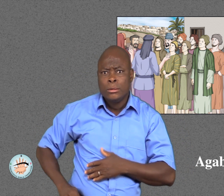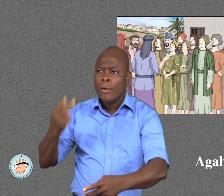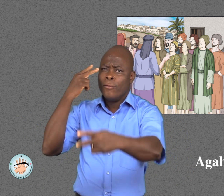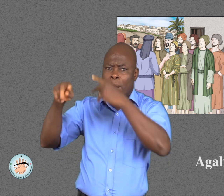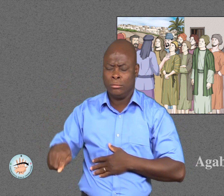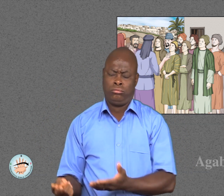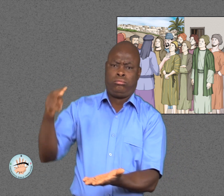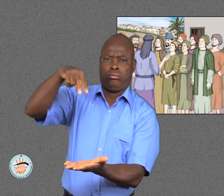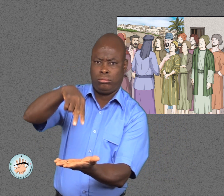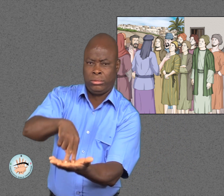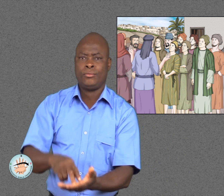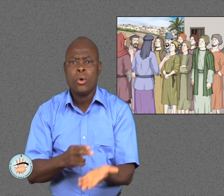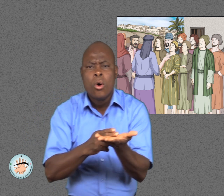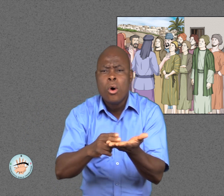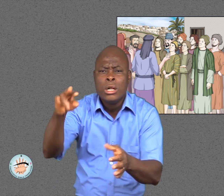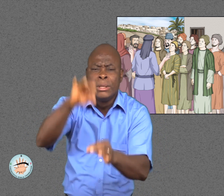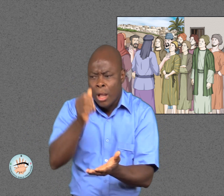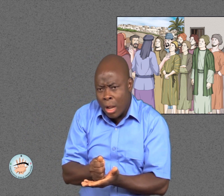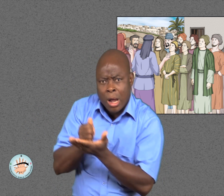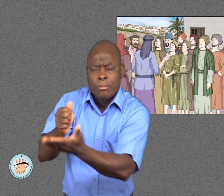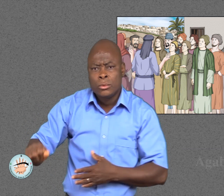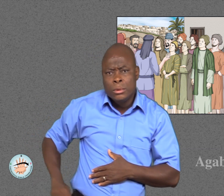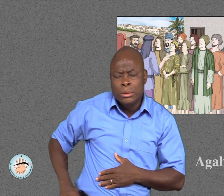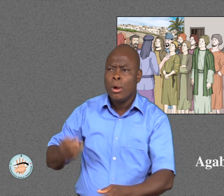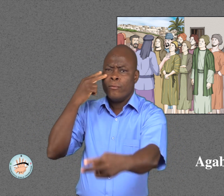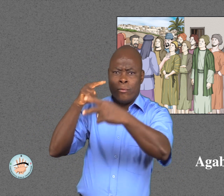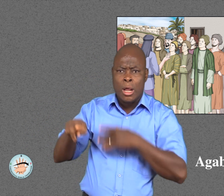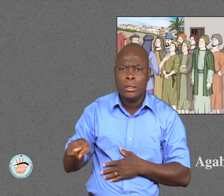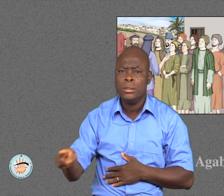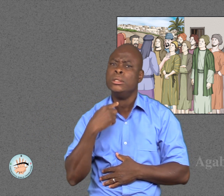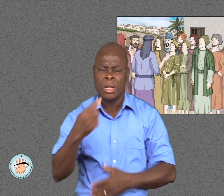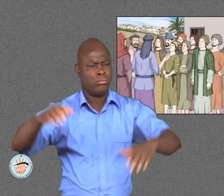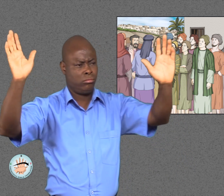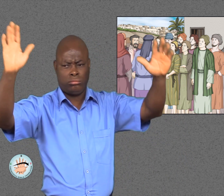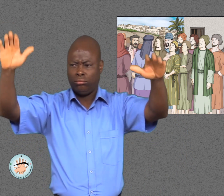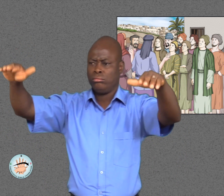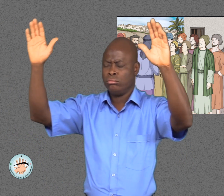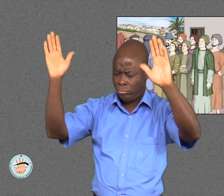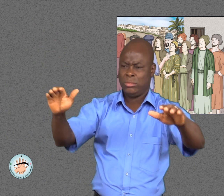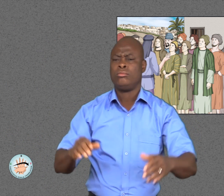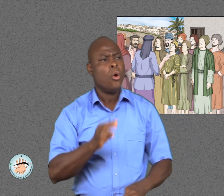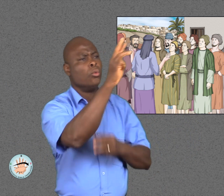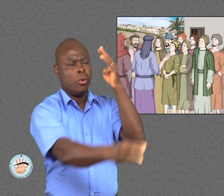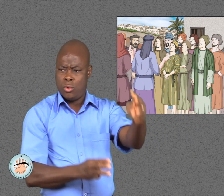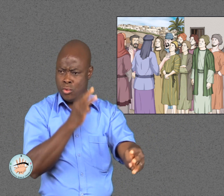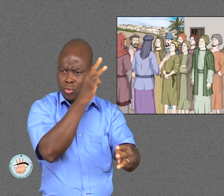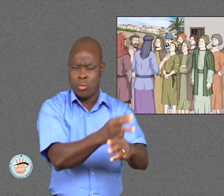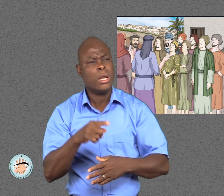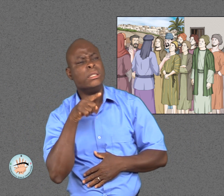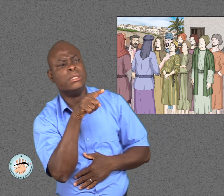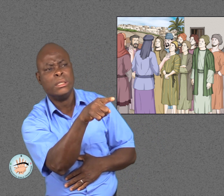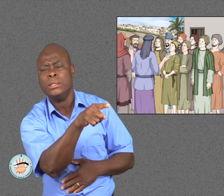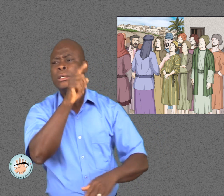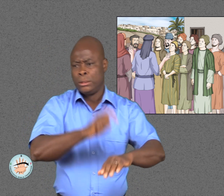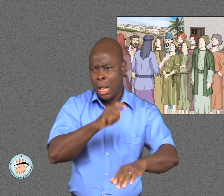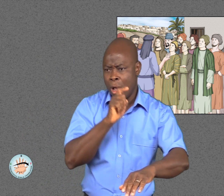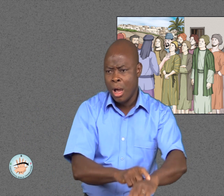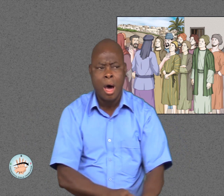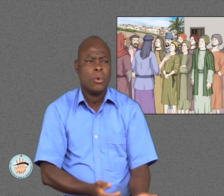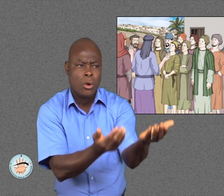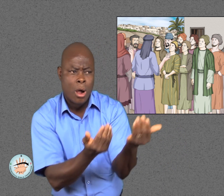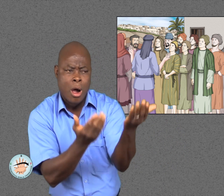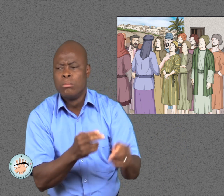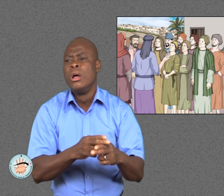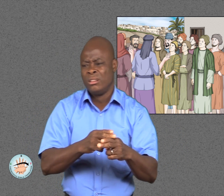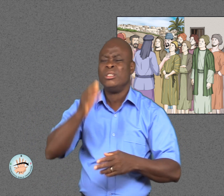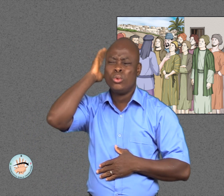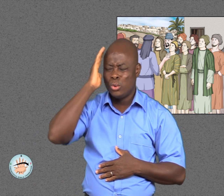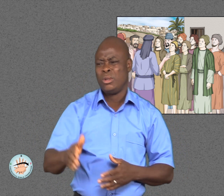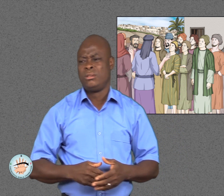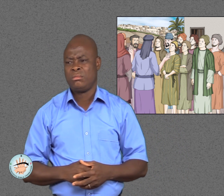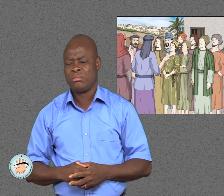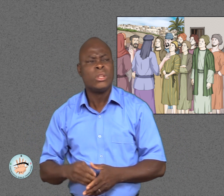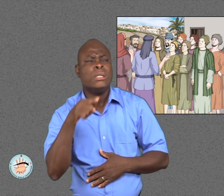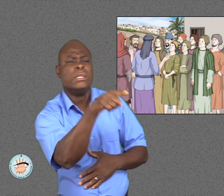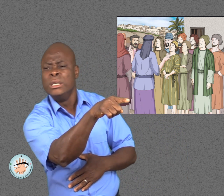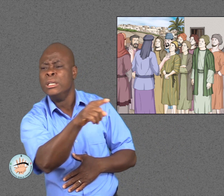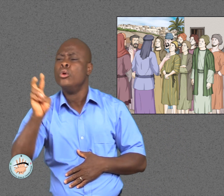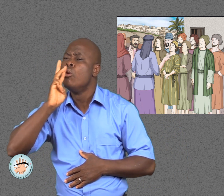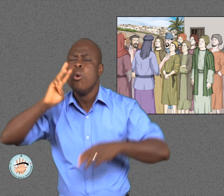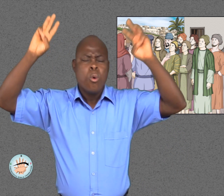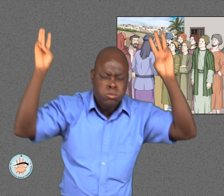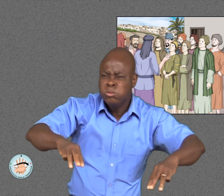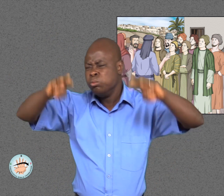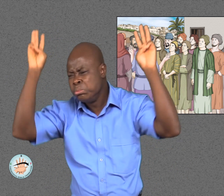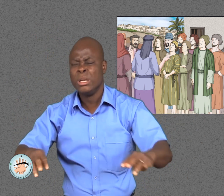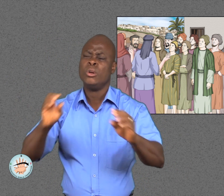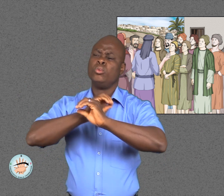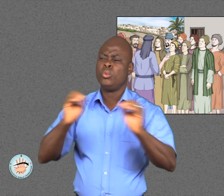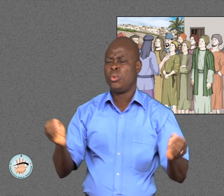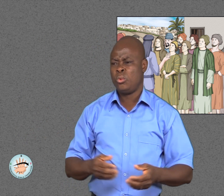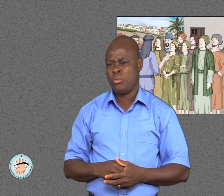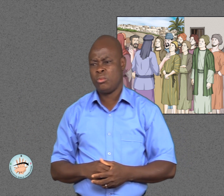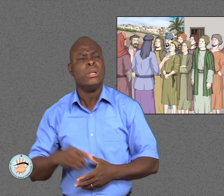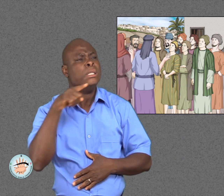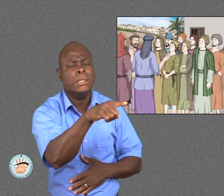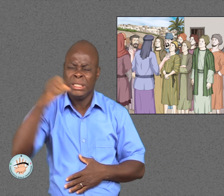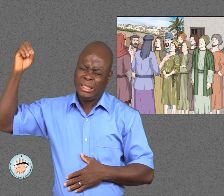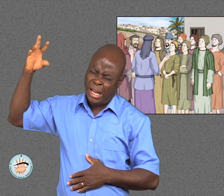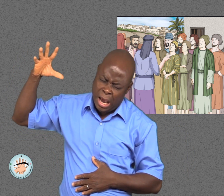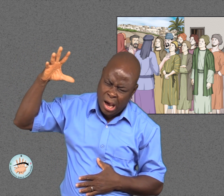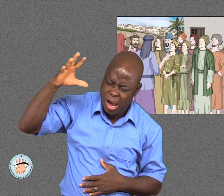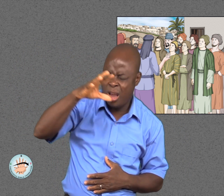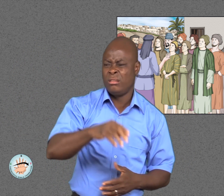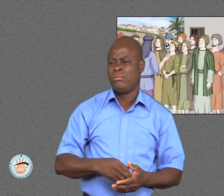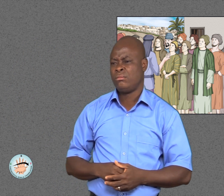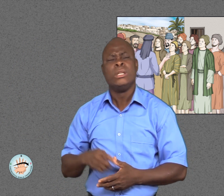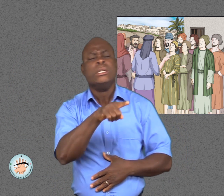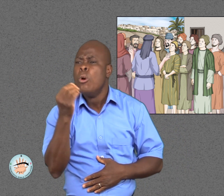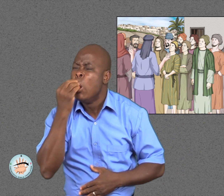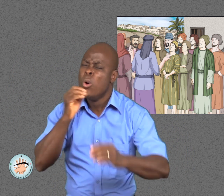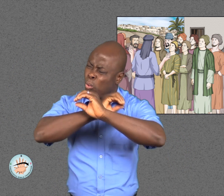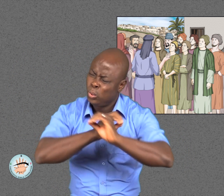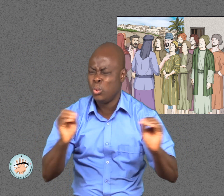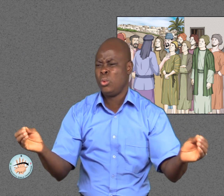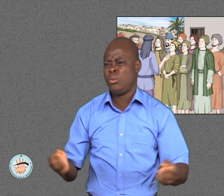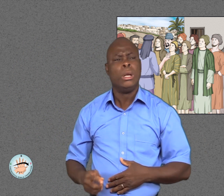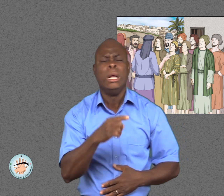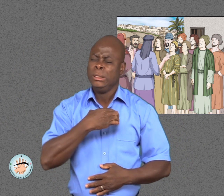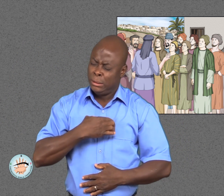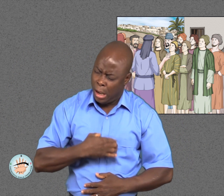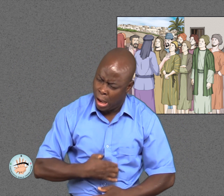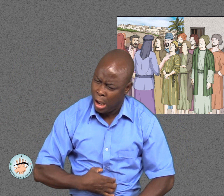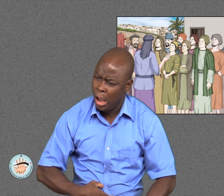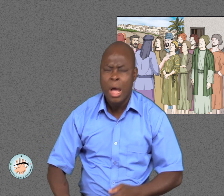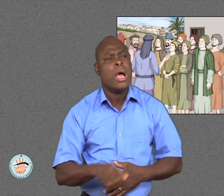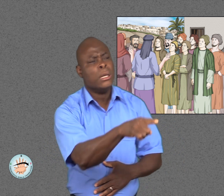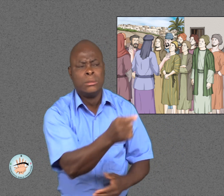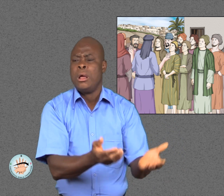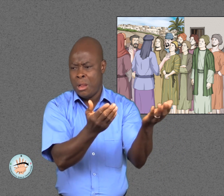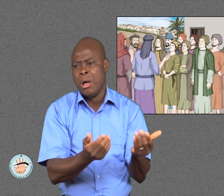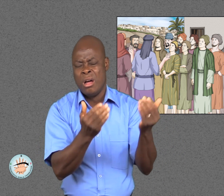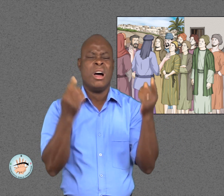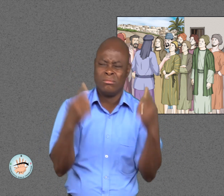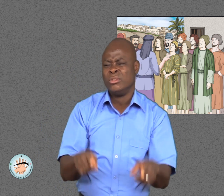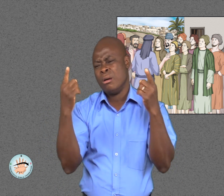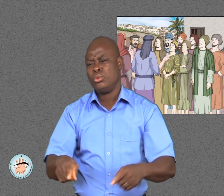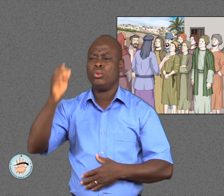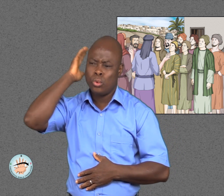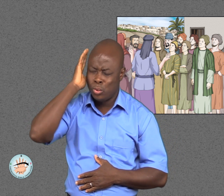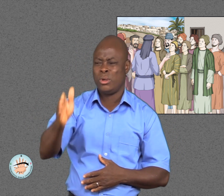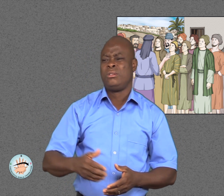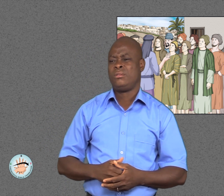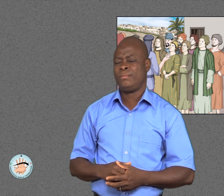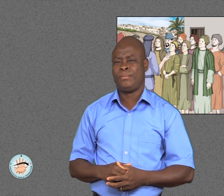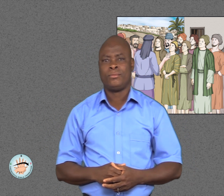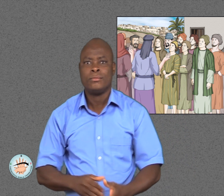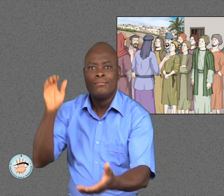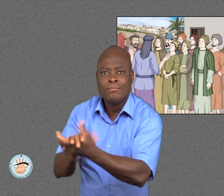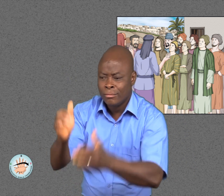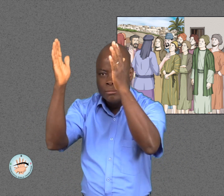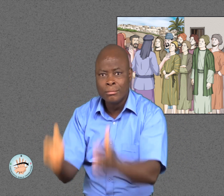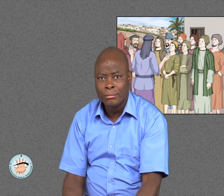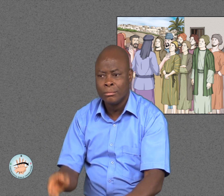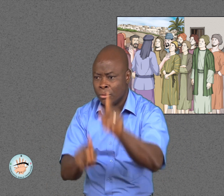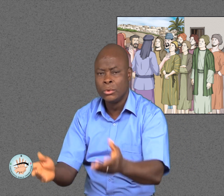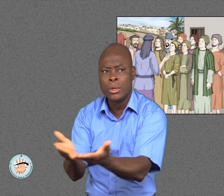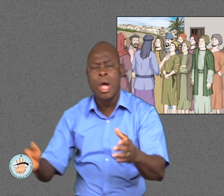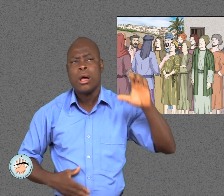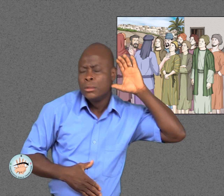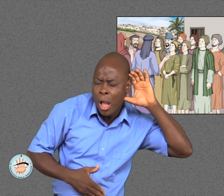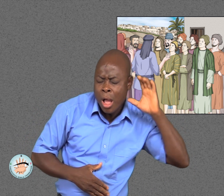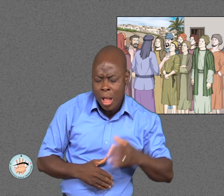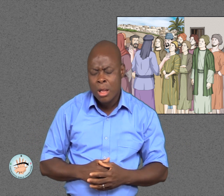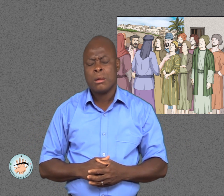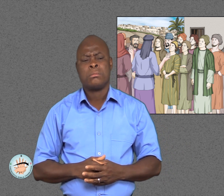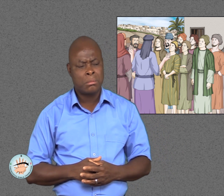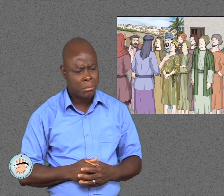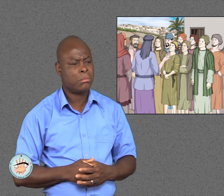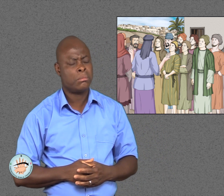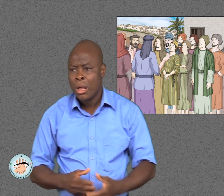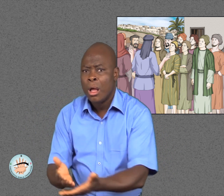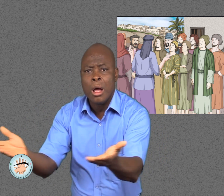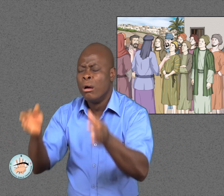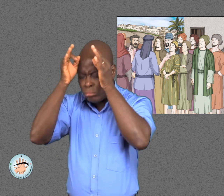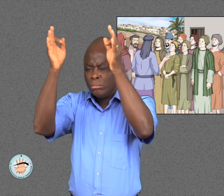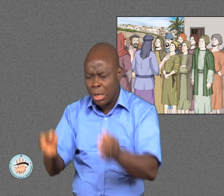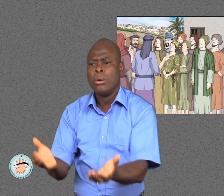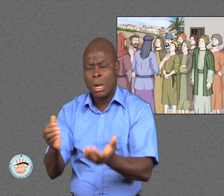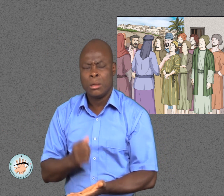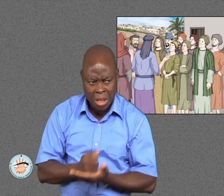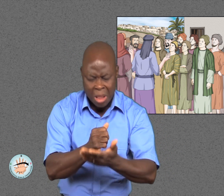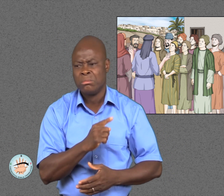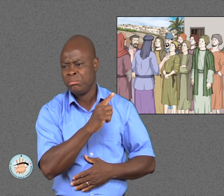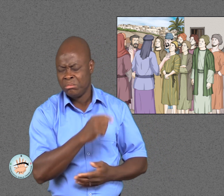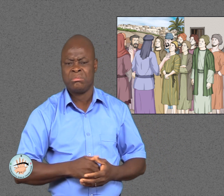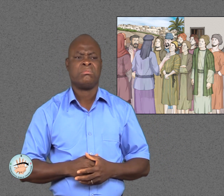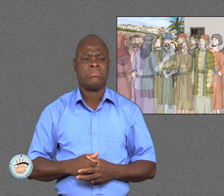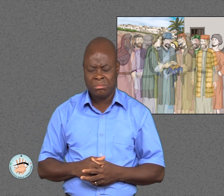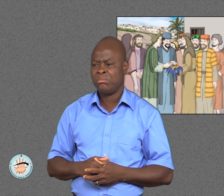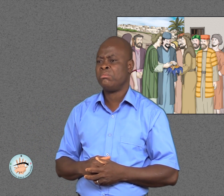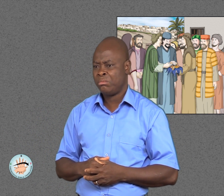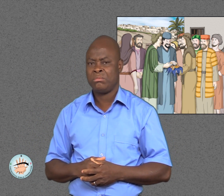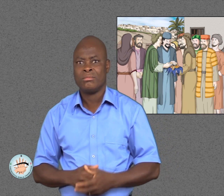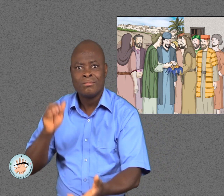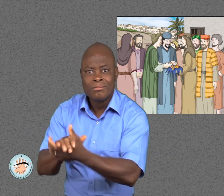One of them named Agabus stood up and predicted through the Spirit that a great famine would sweep across the whole world.